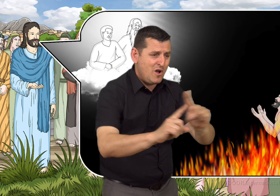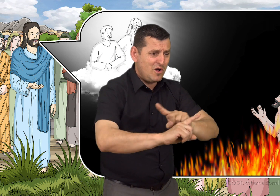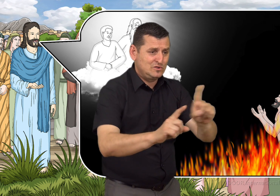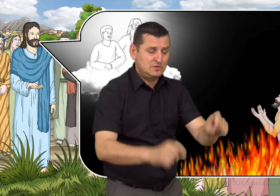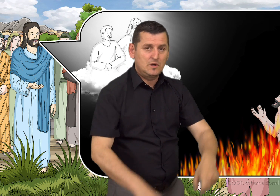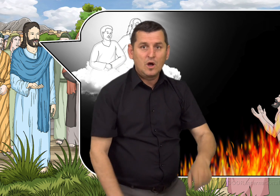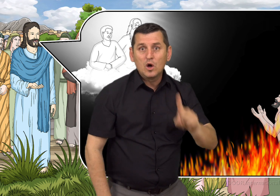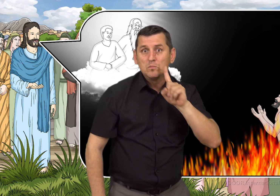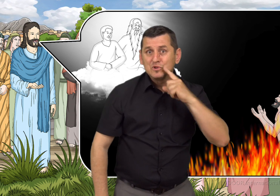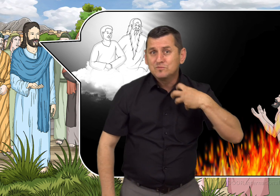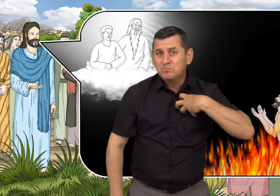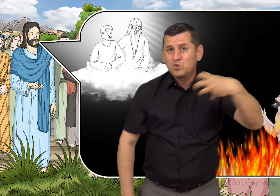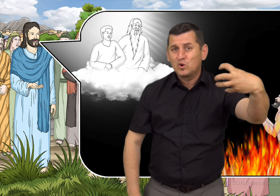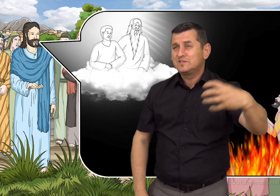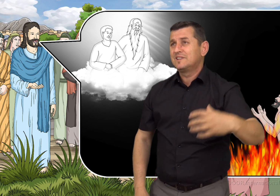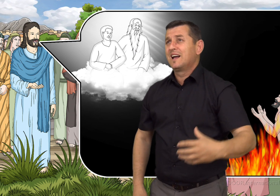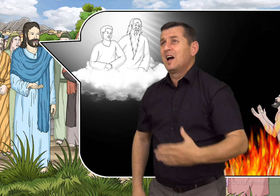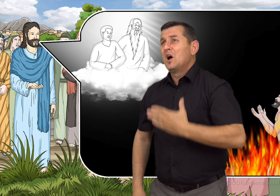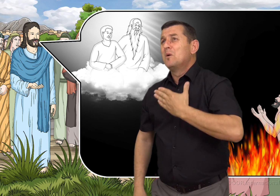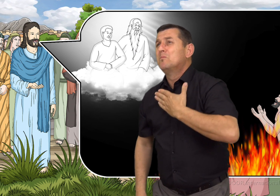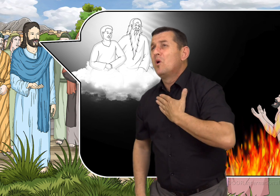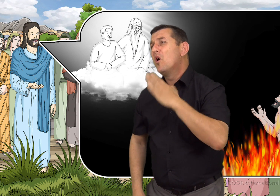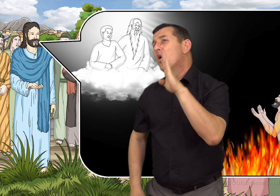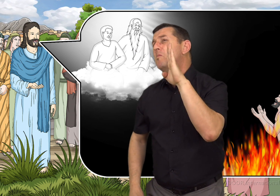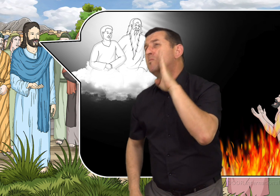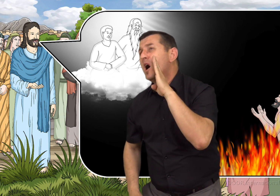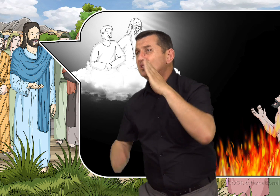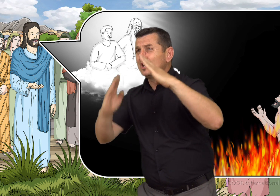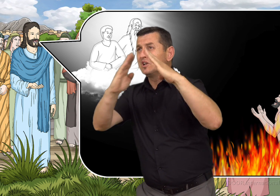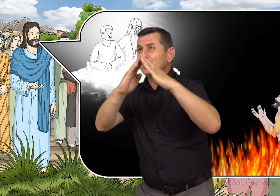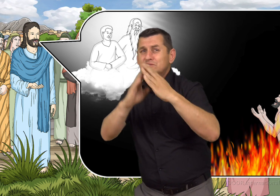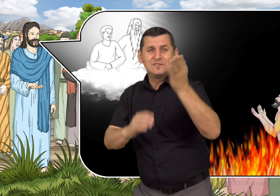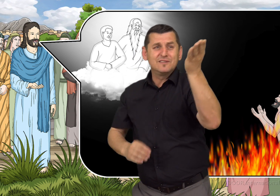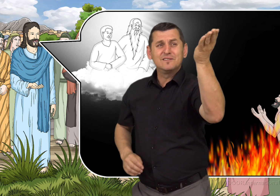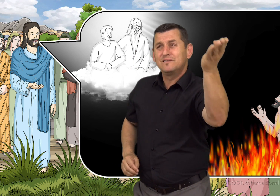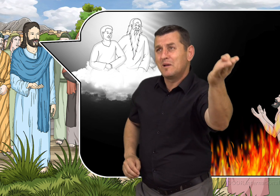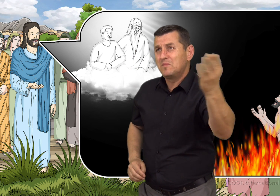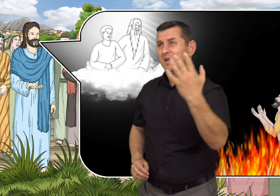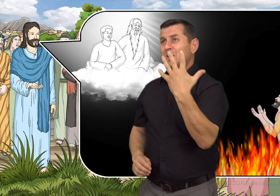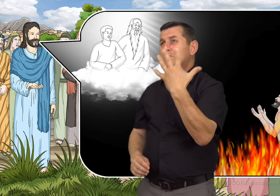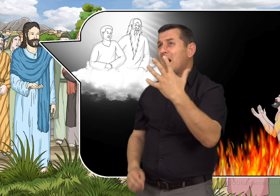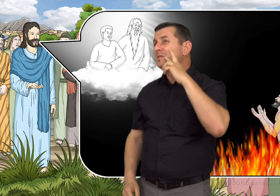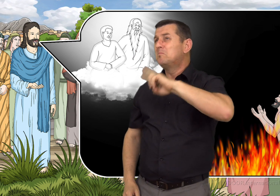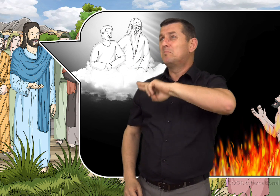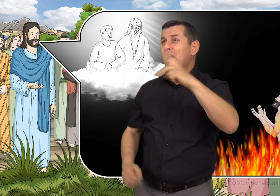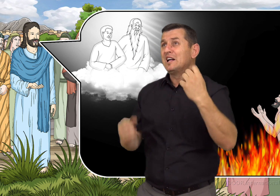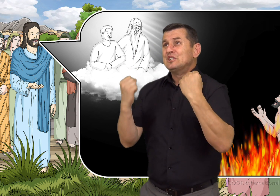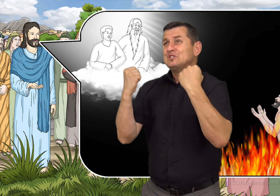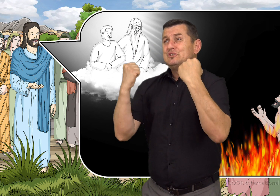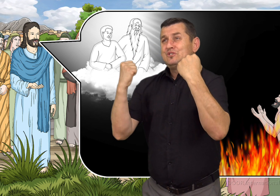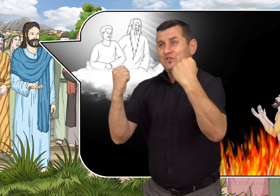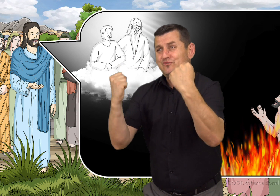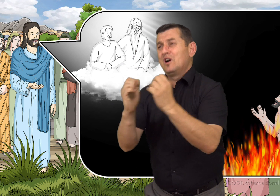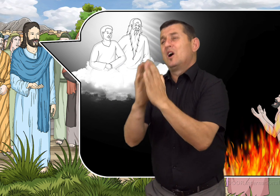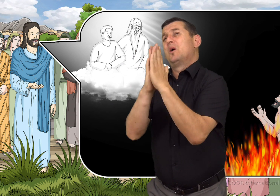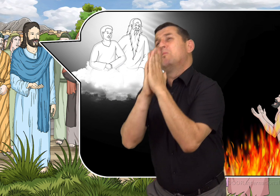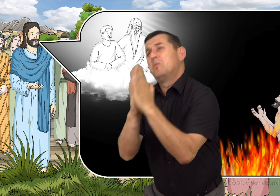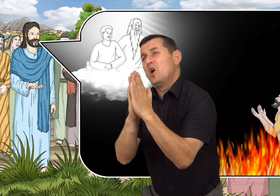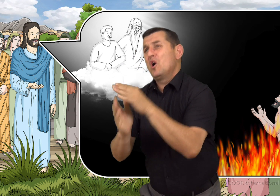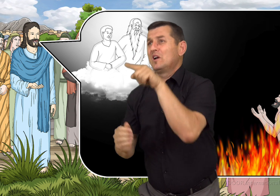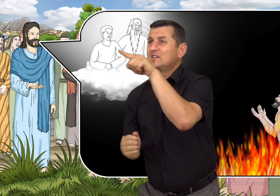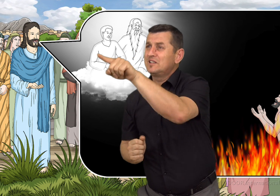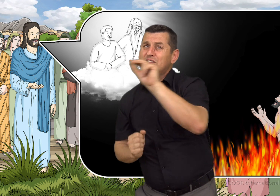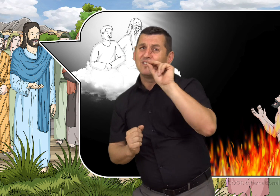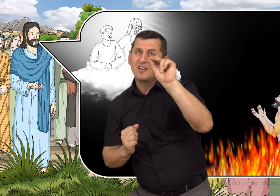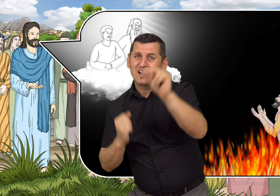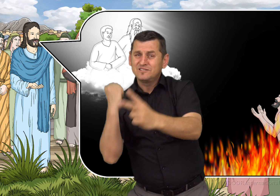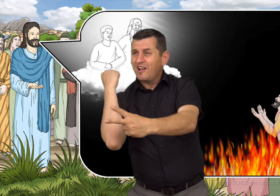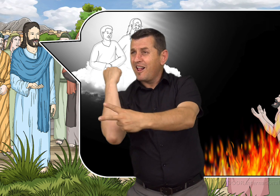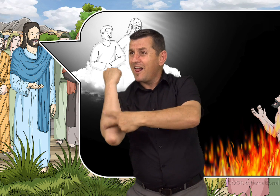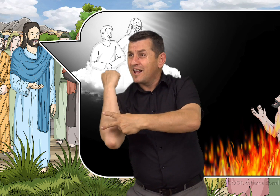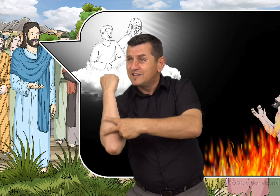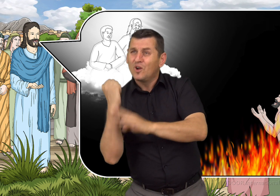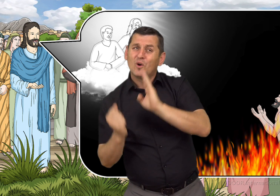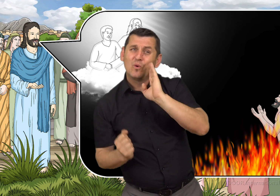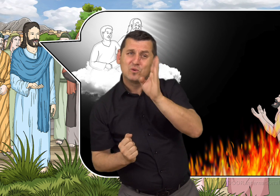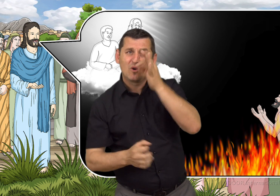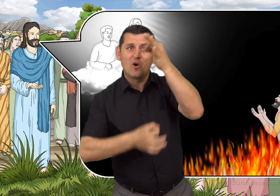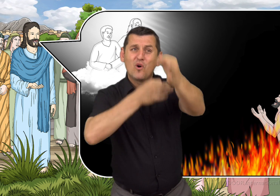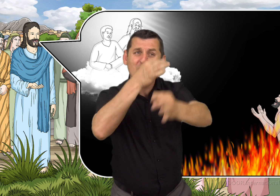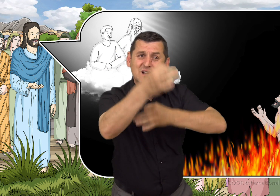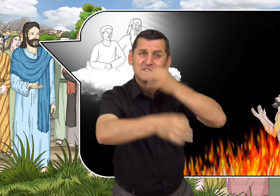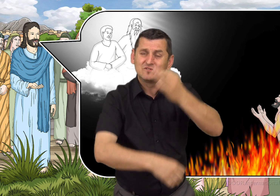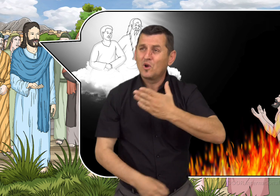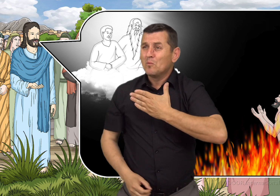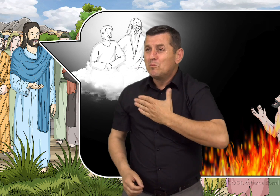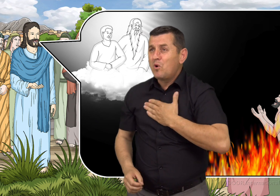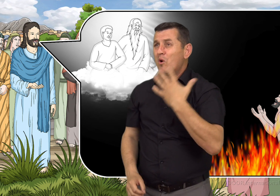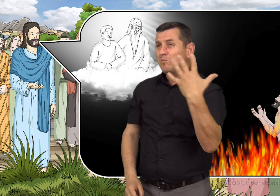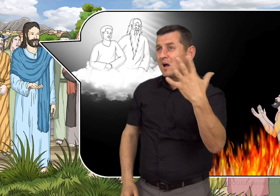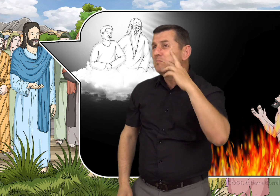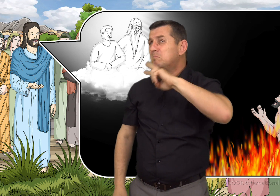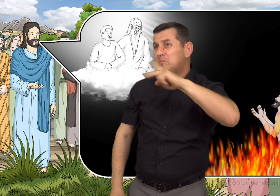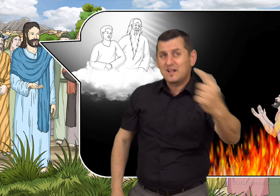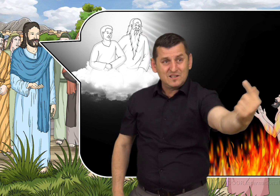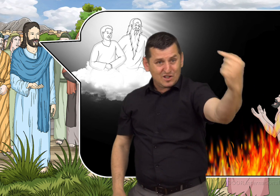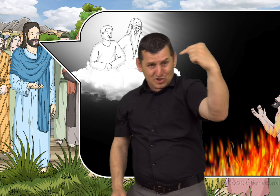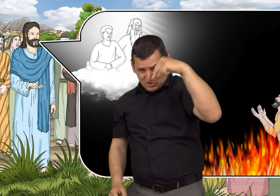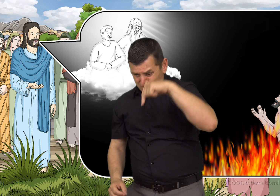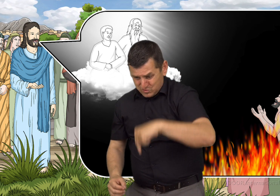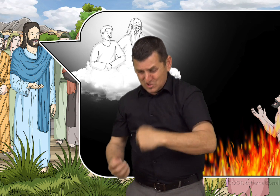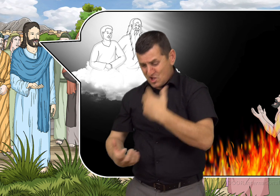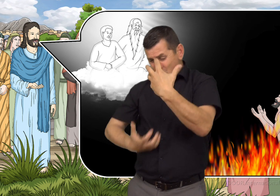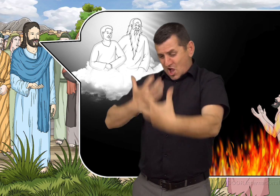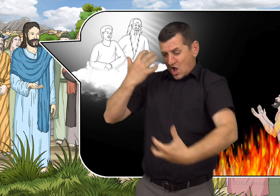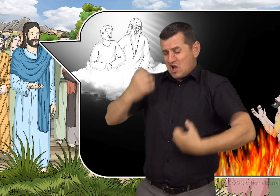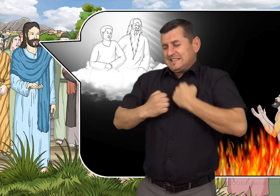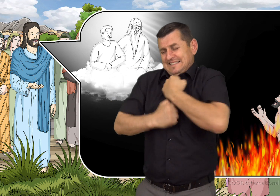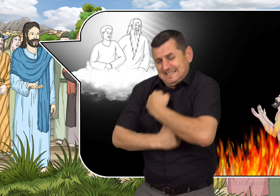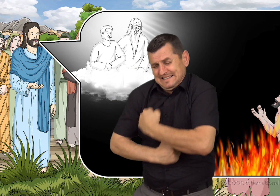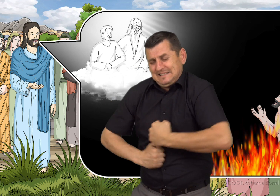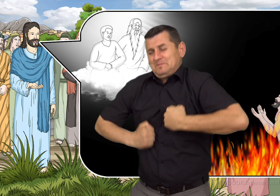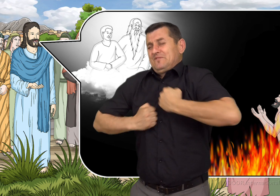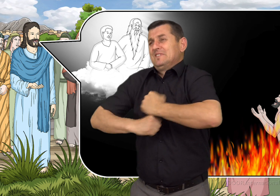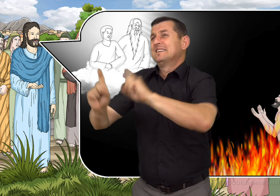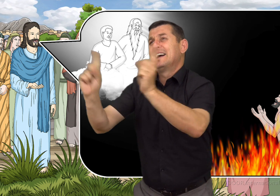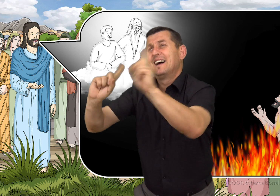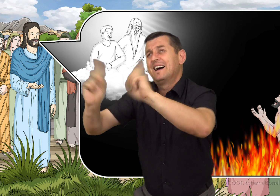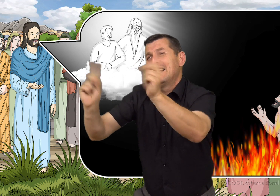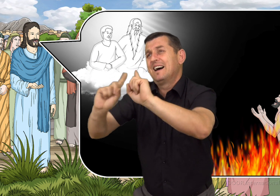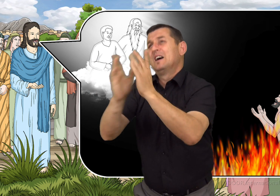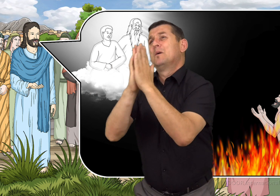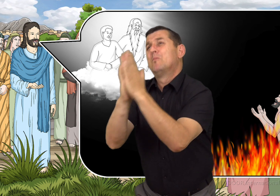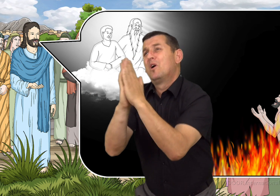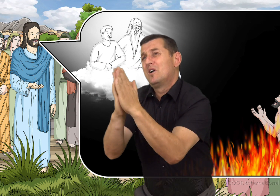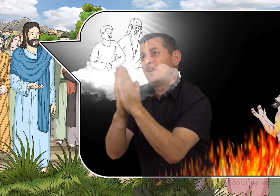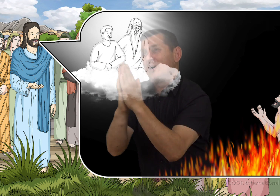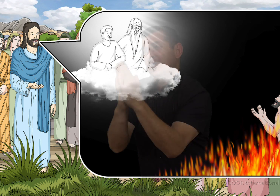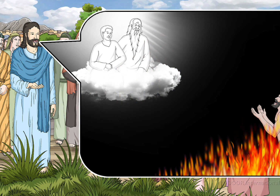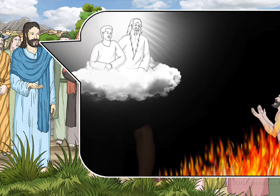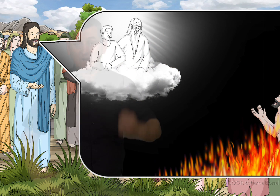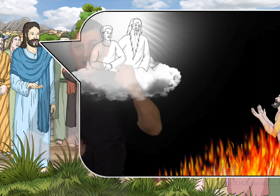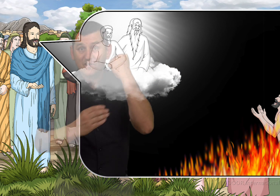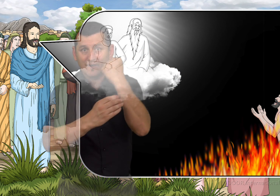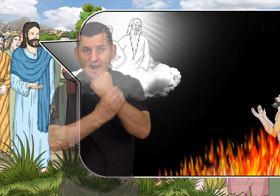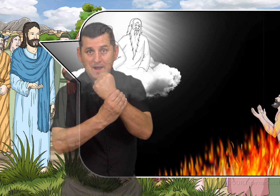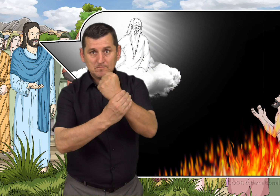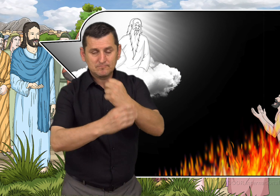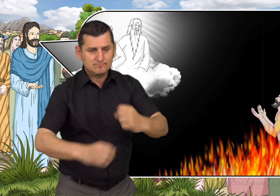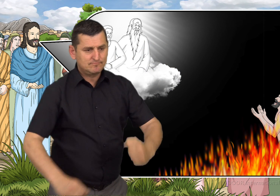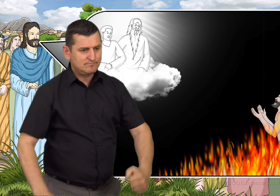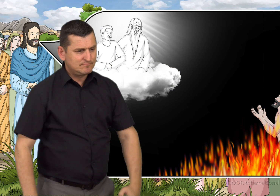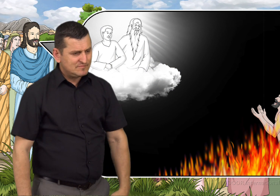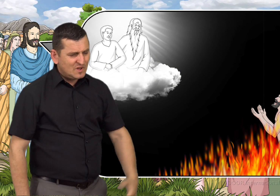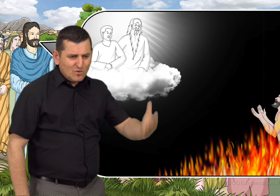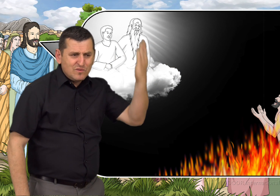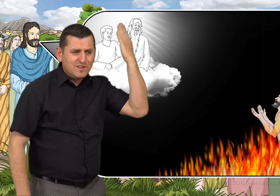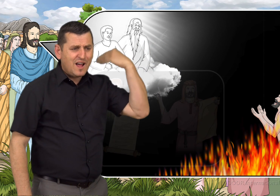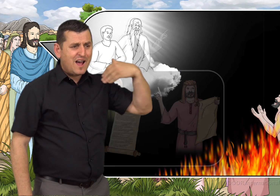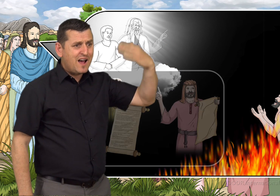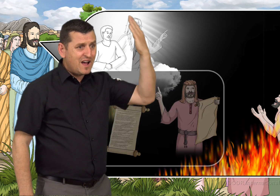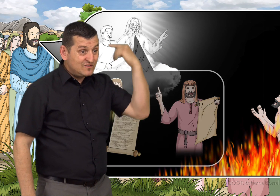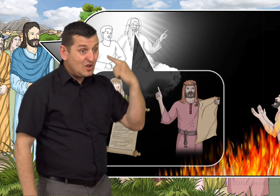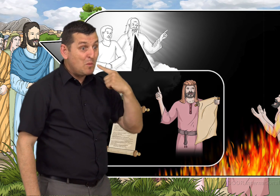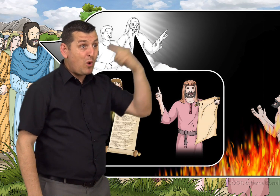‘Then I beg you, father,’ he said, ‘send Lazarus to my father’s house, for I have five brothers. Let him warn them, so that they will not also end up in this place of torment.’